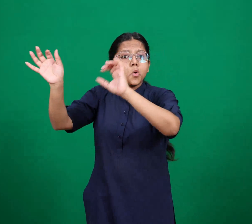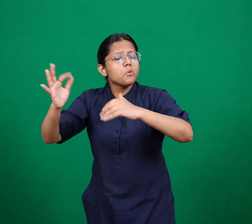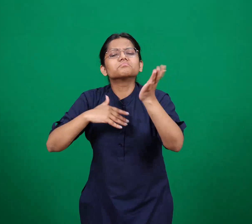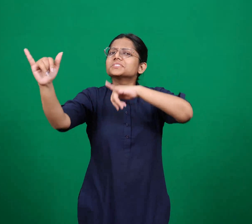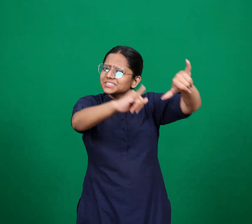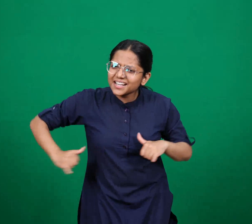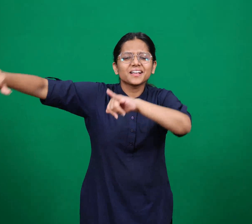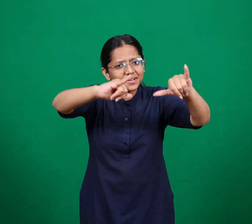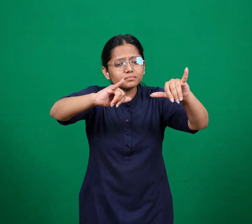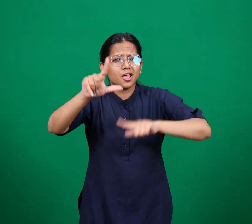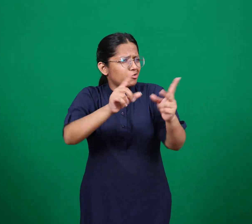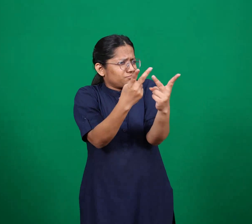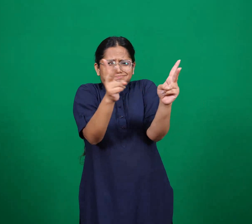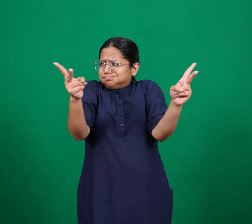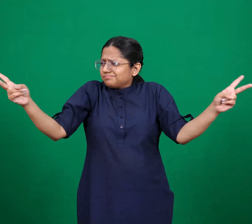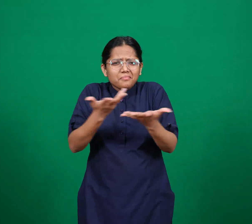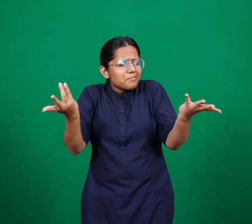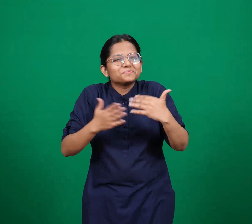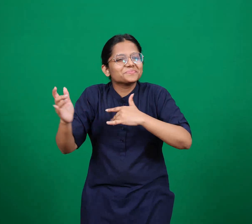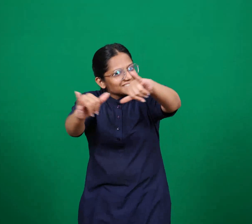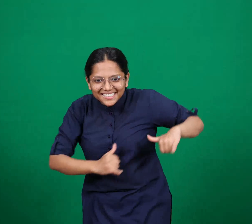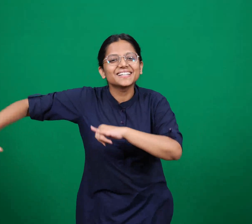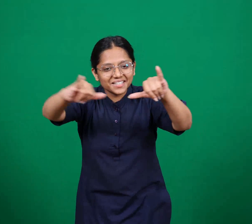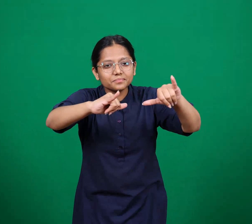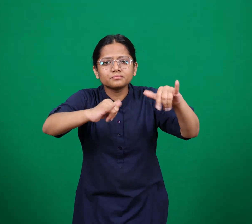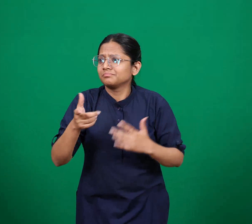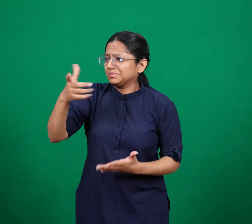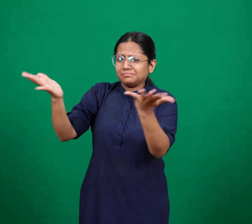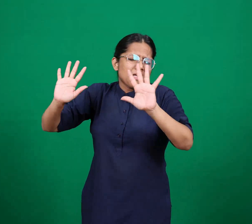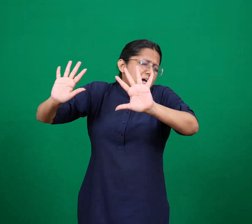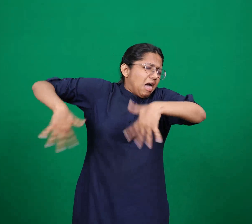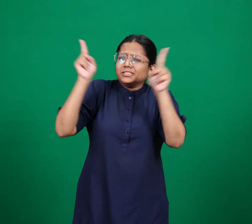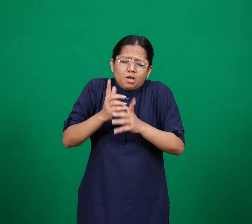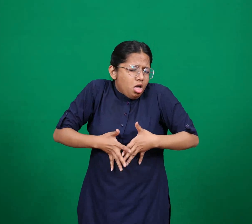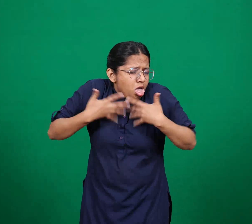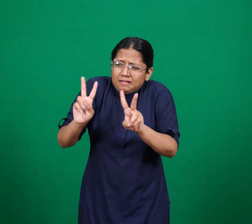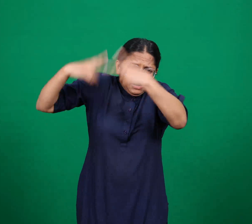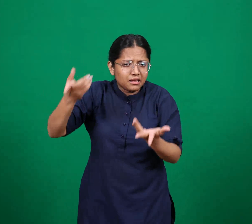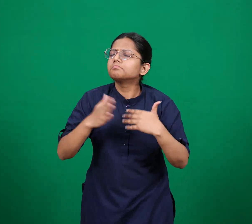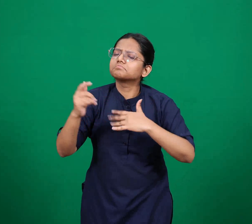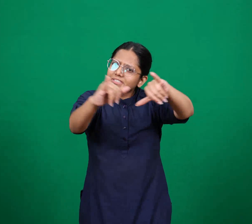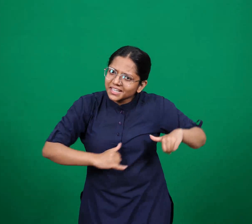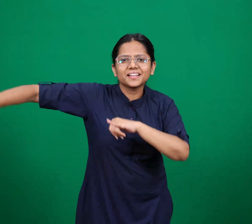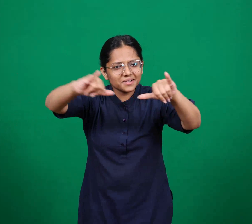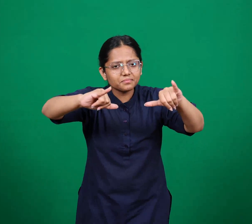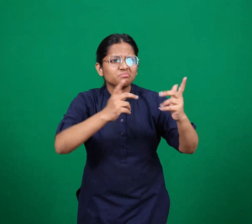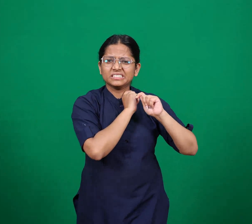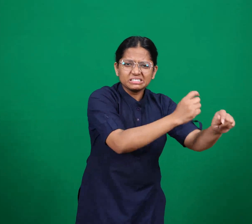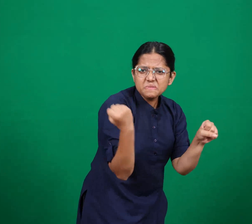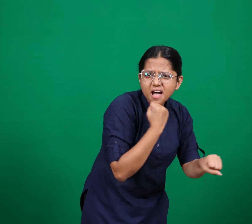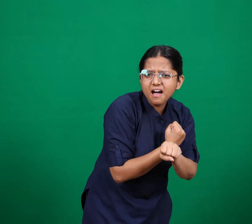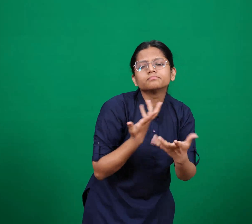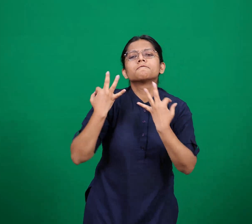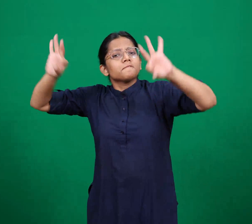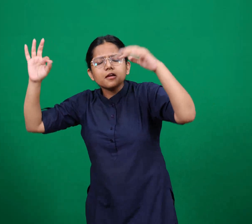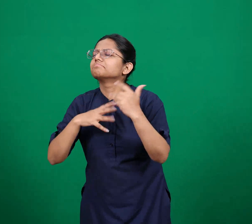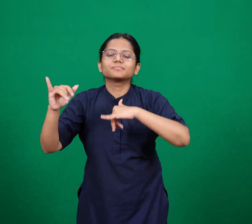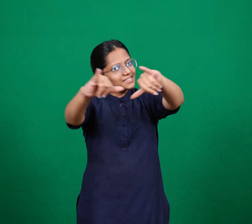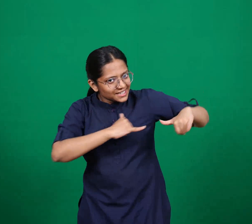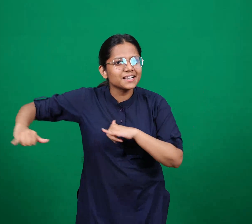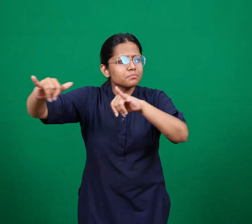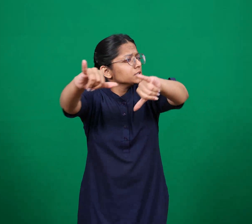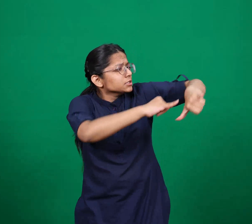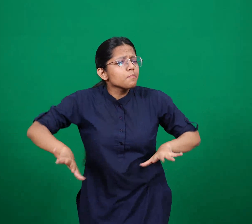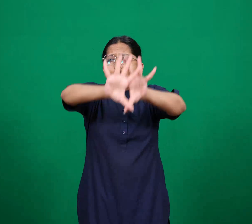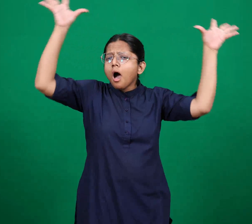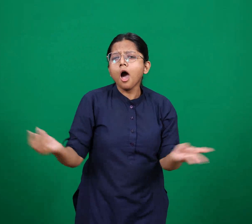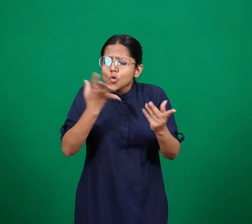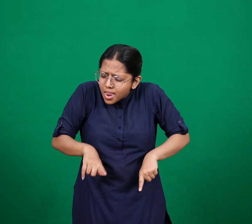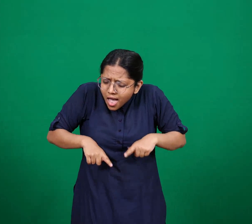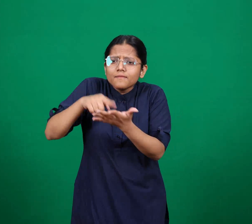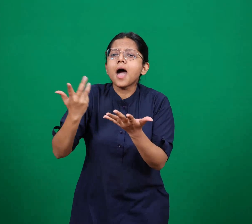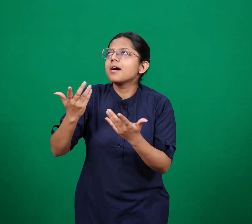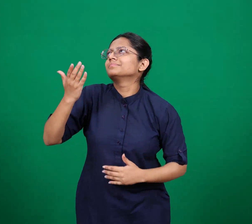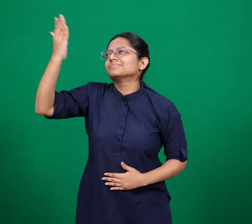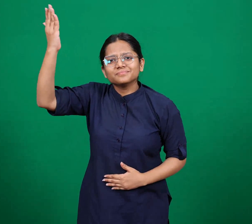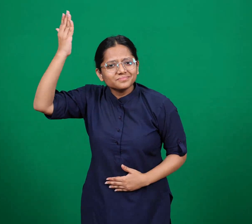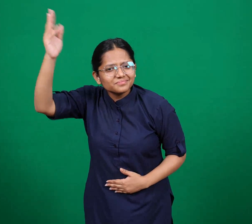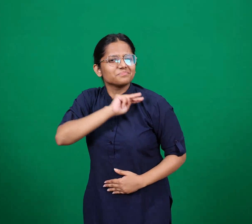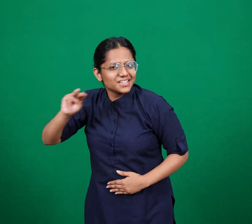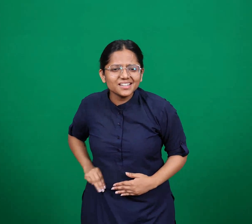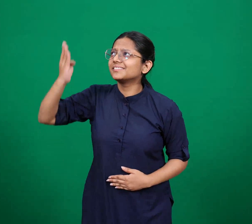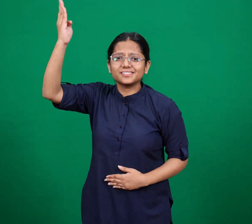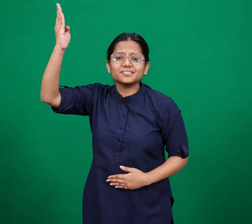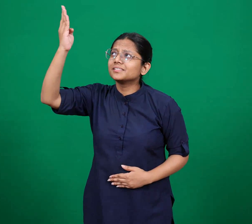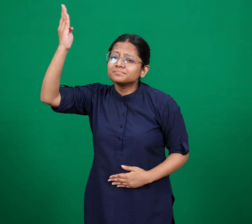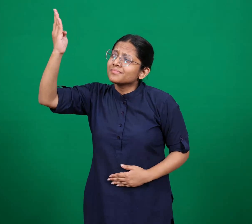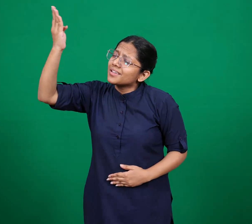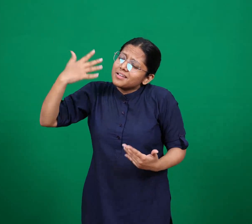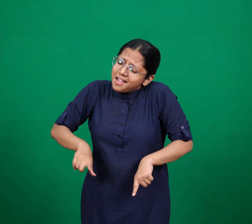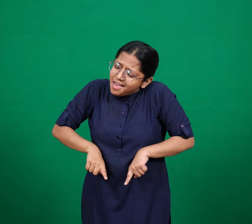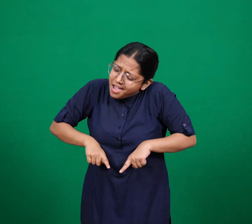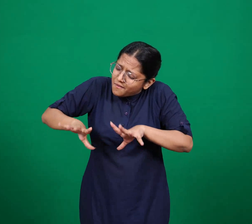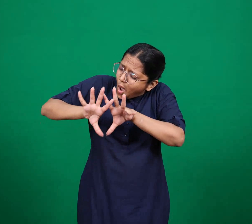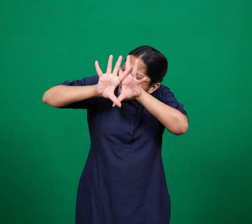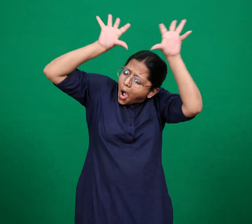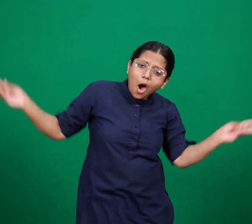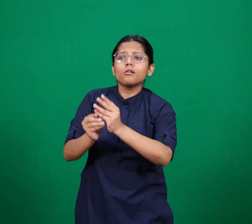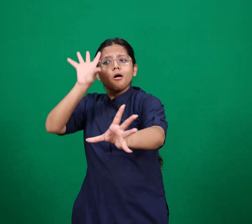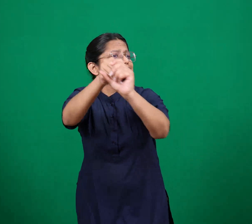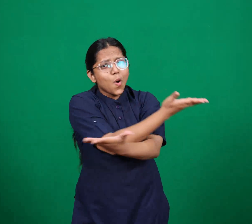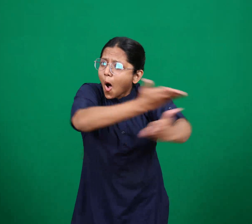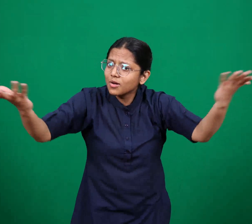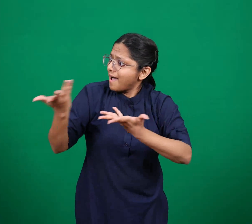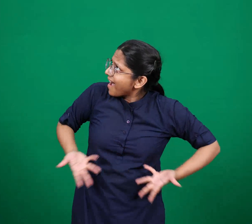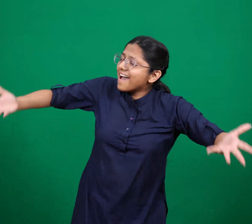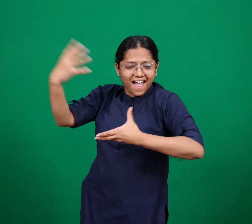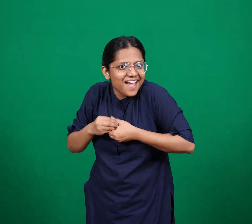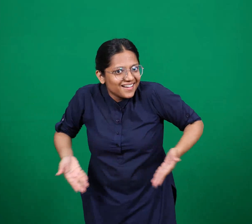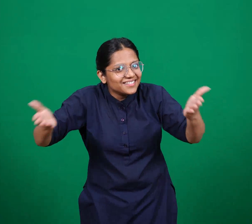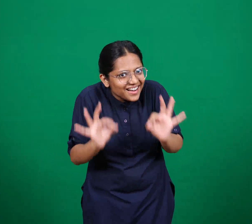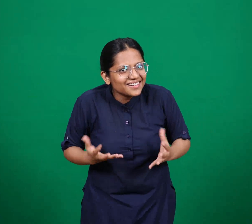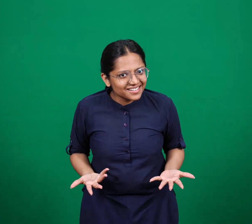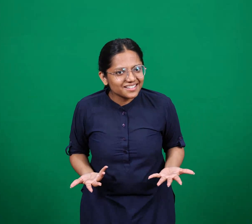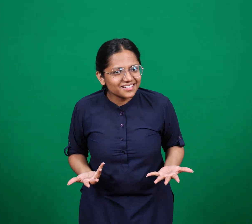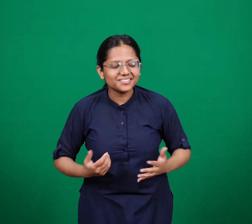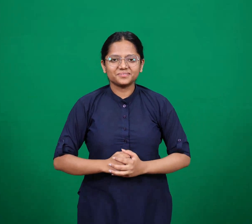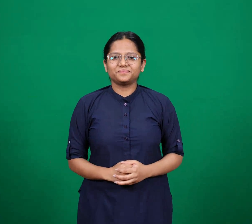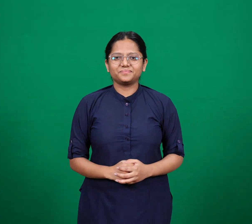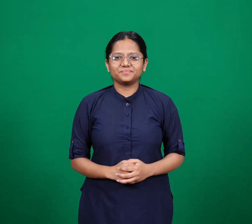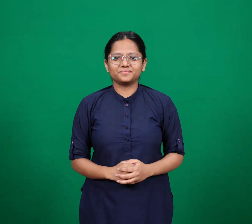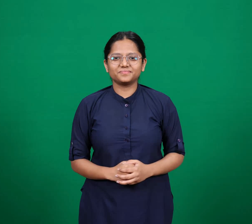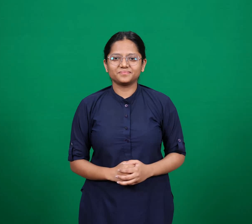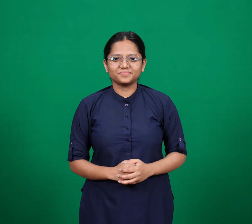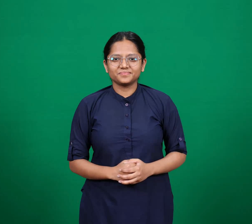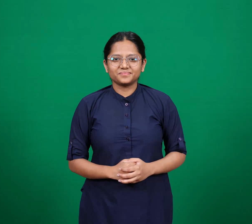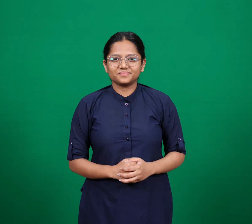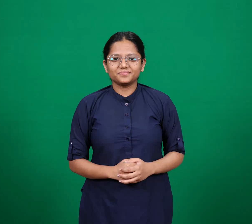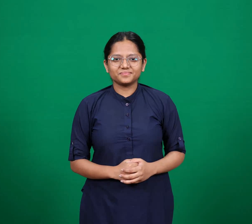Here there is no Greek or Jew, circumcised or uncircumcised, barbarian, Scythian, slave, or free, but Christ is all and is in all.